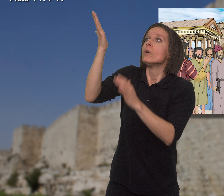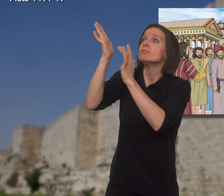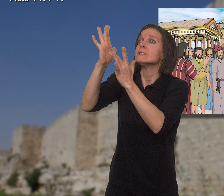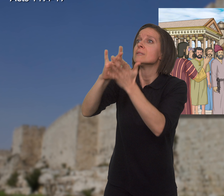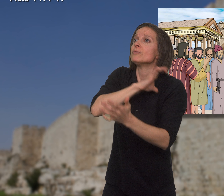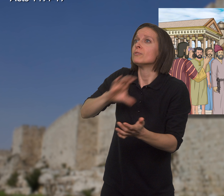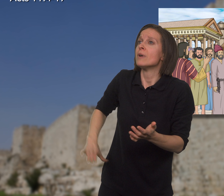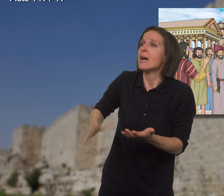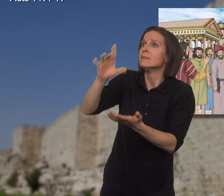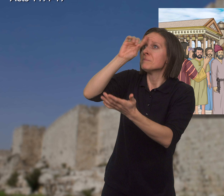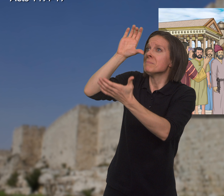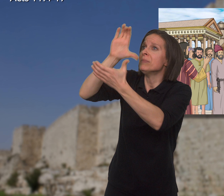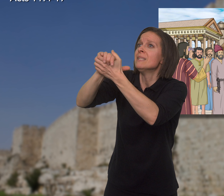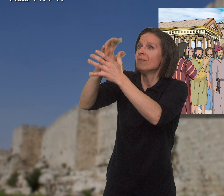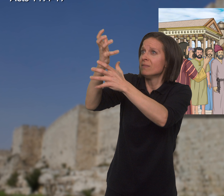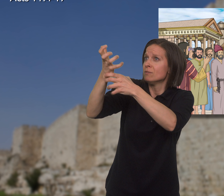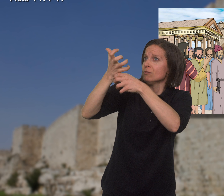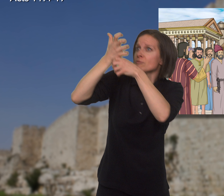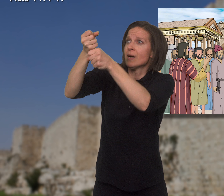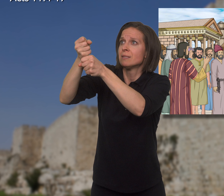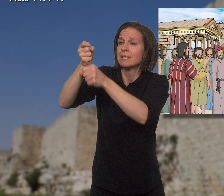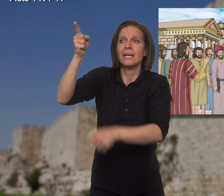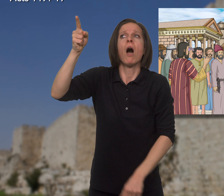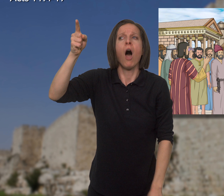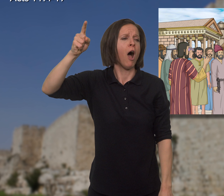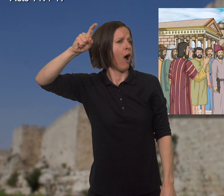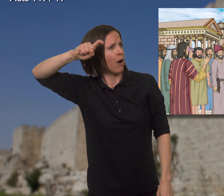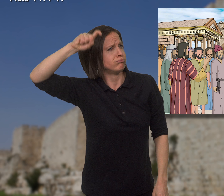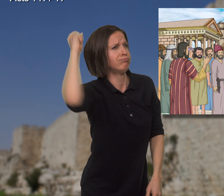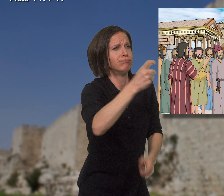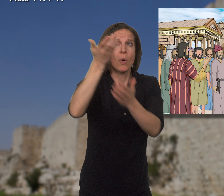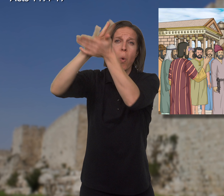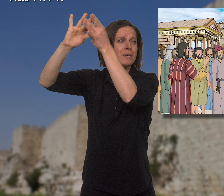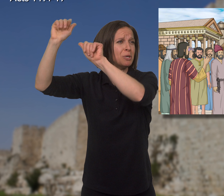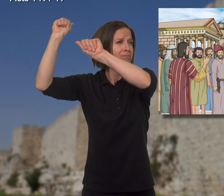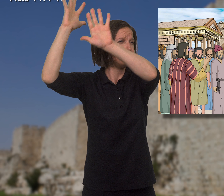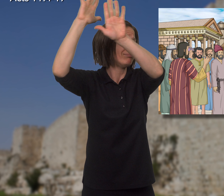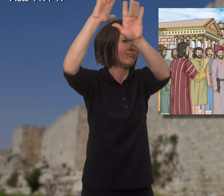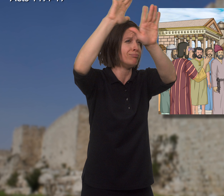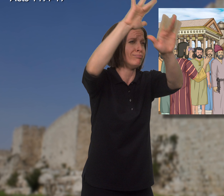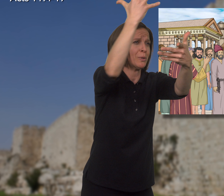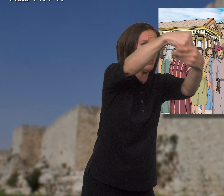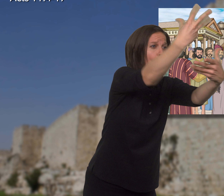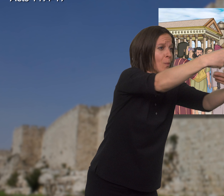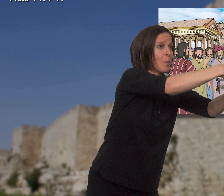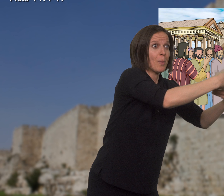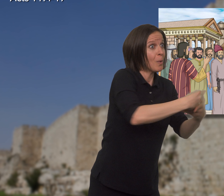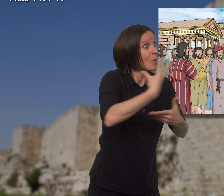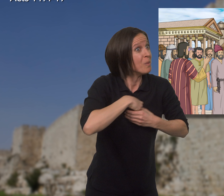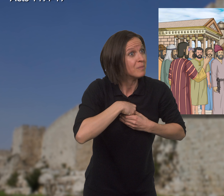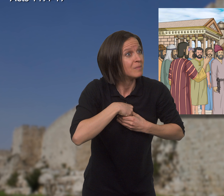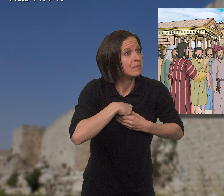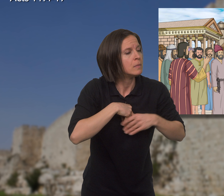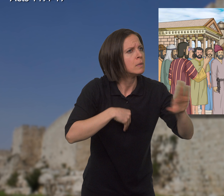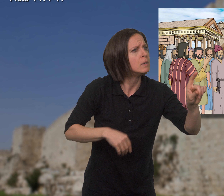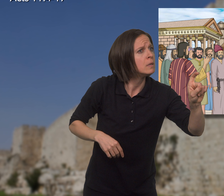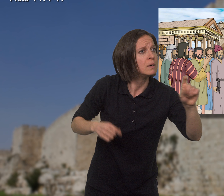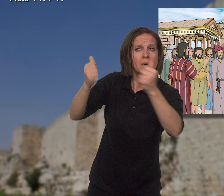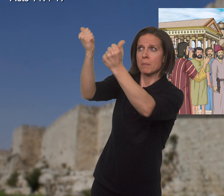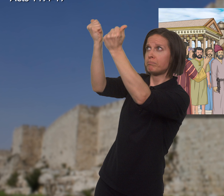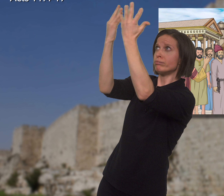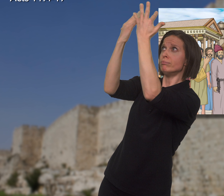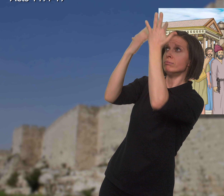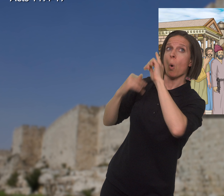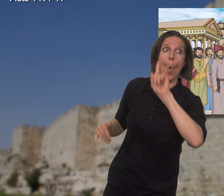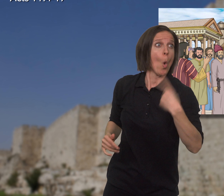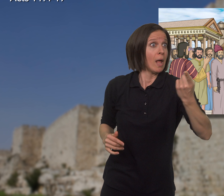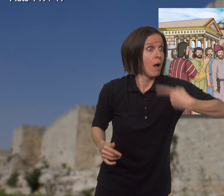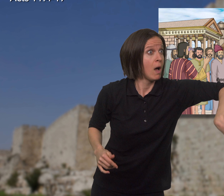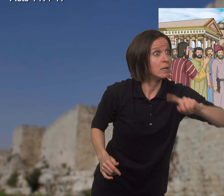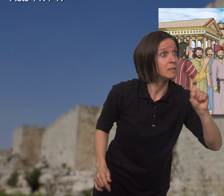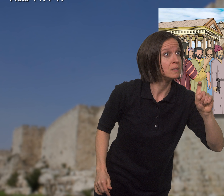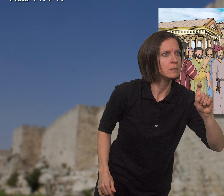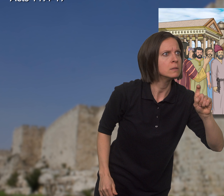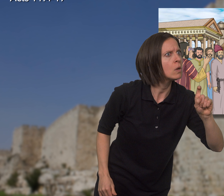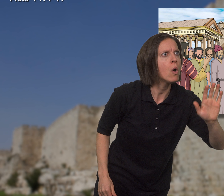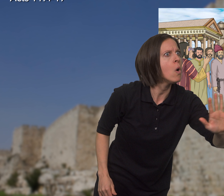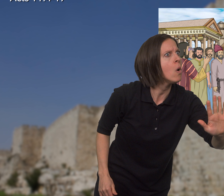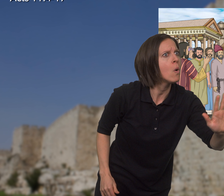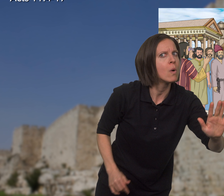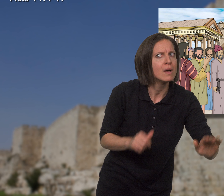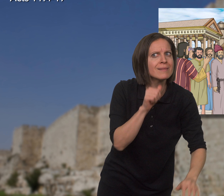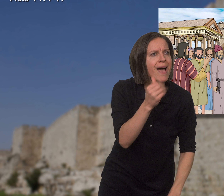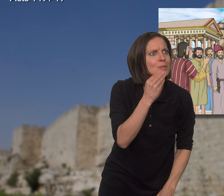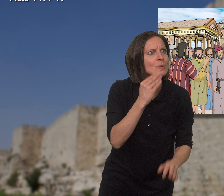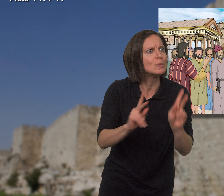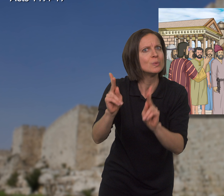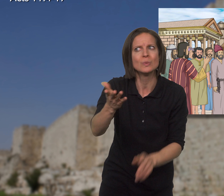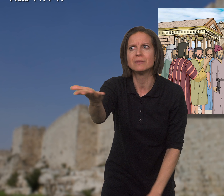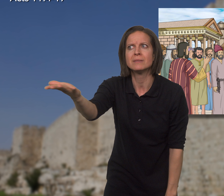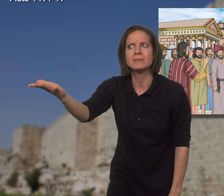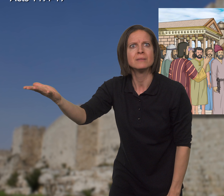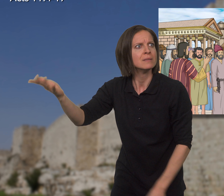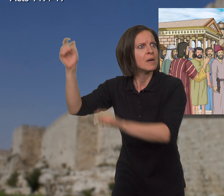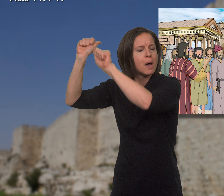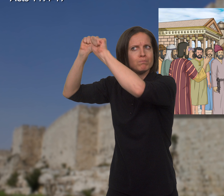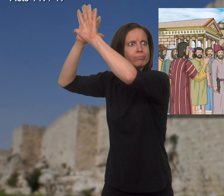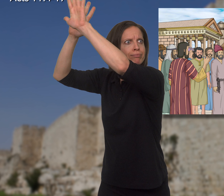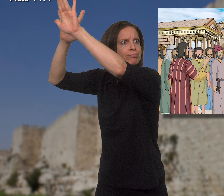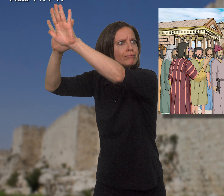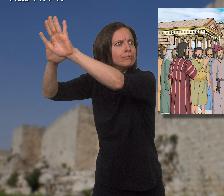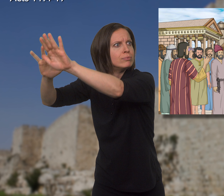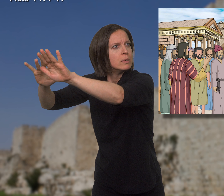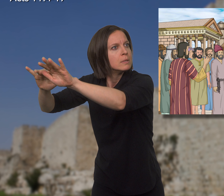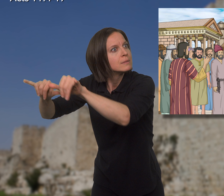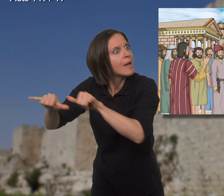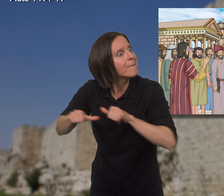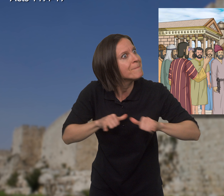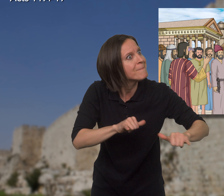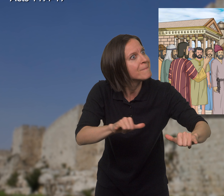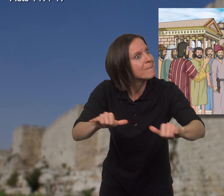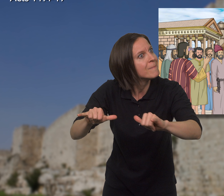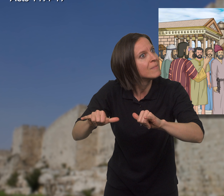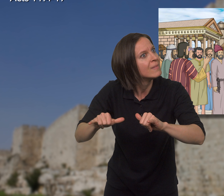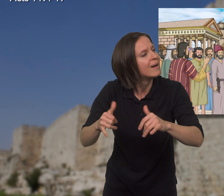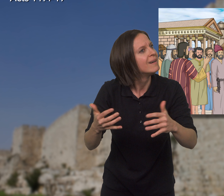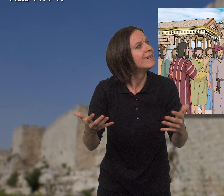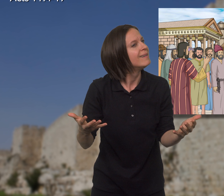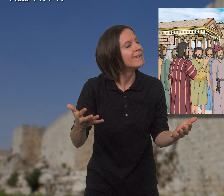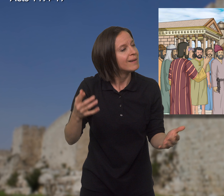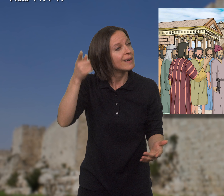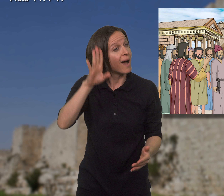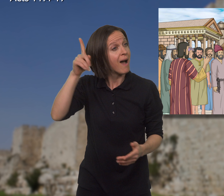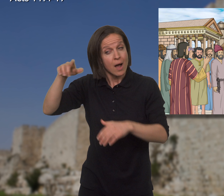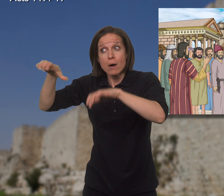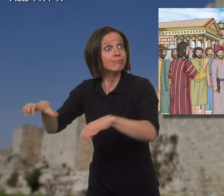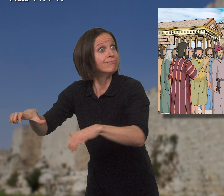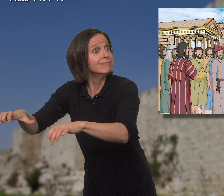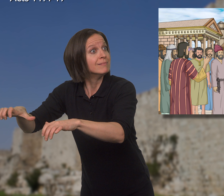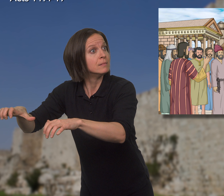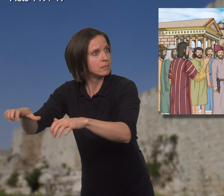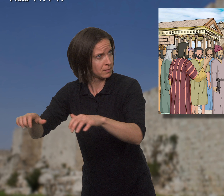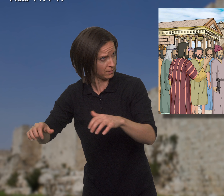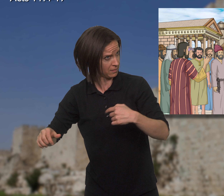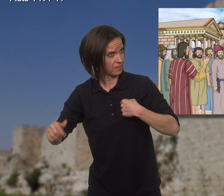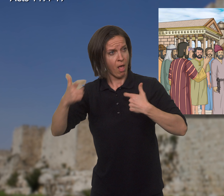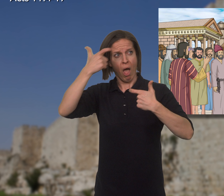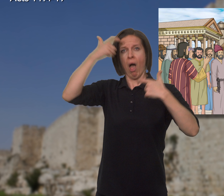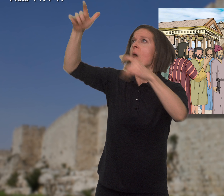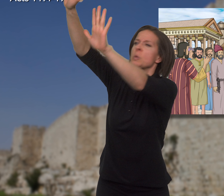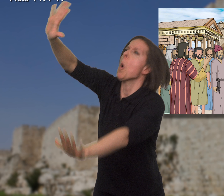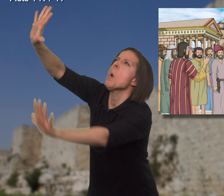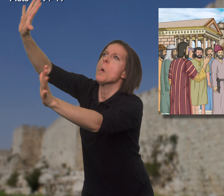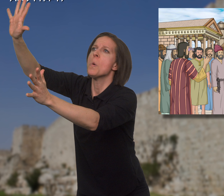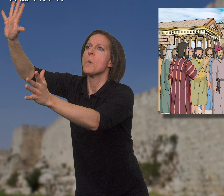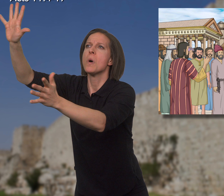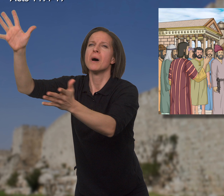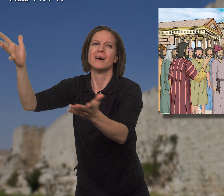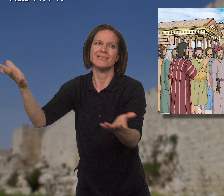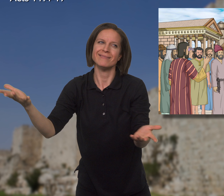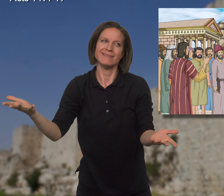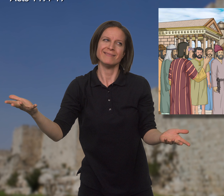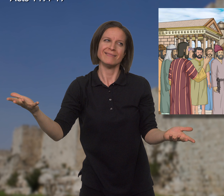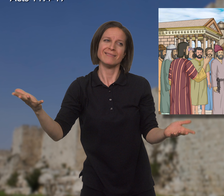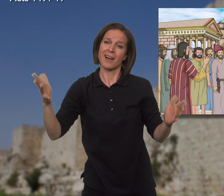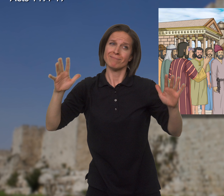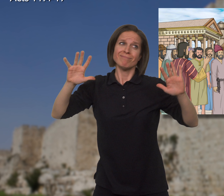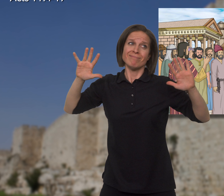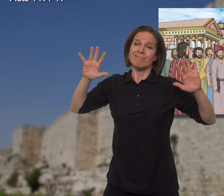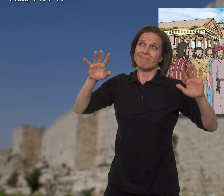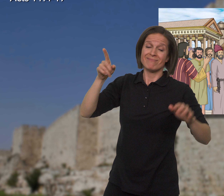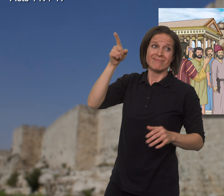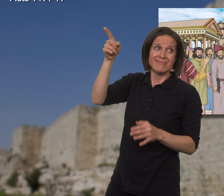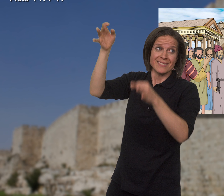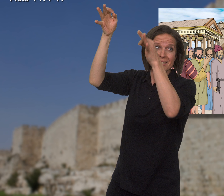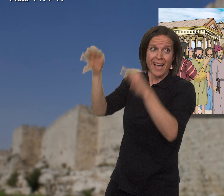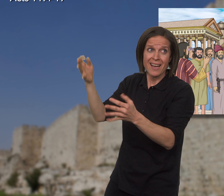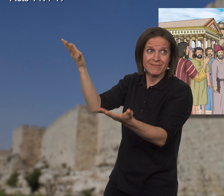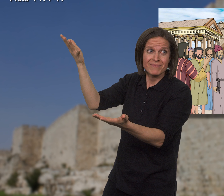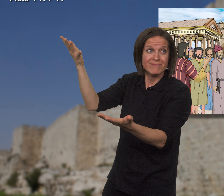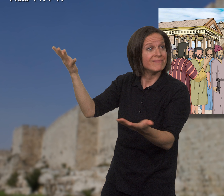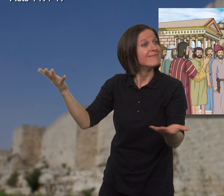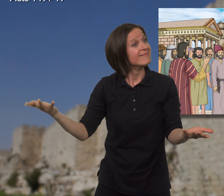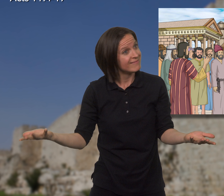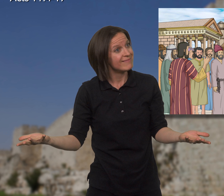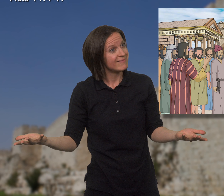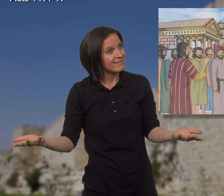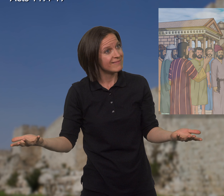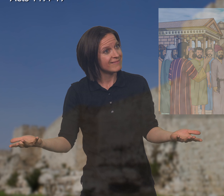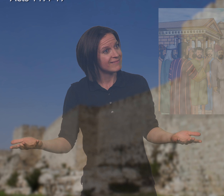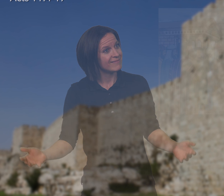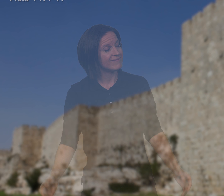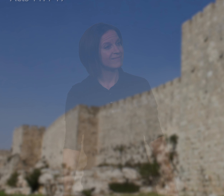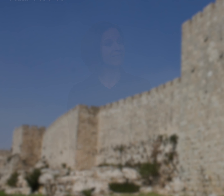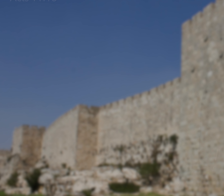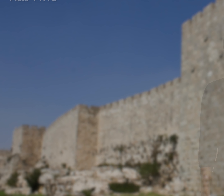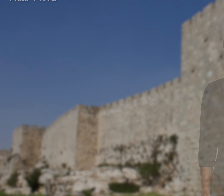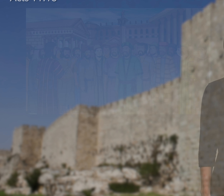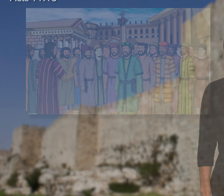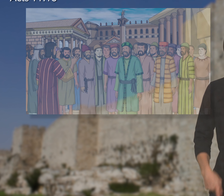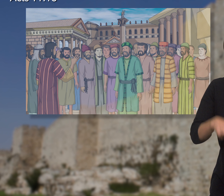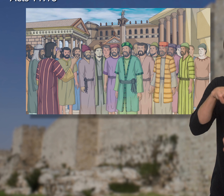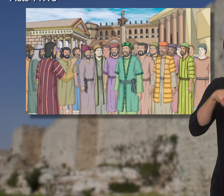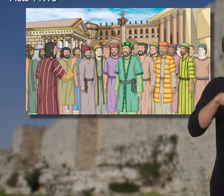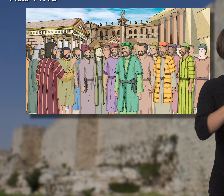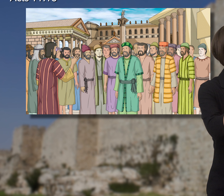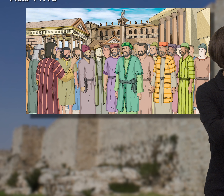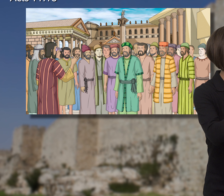So if God gave them the same gift He gave us who believed in the Lord Jesus Christ, who was I to hinder the work of God?”